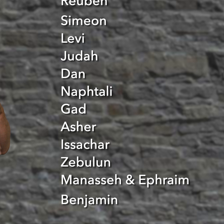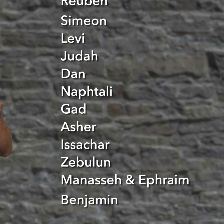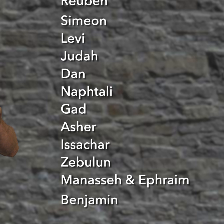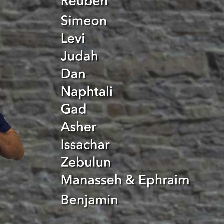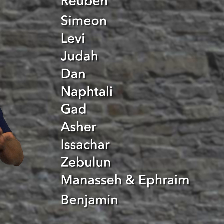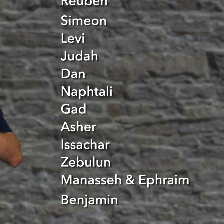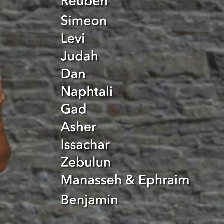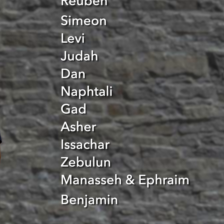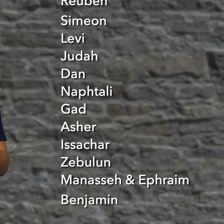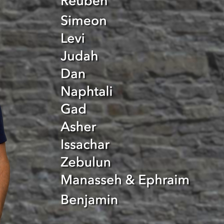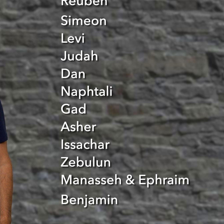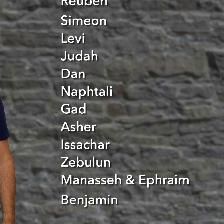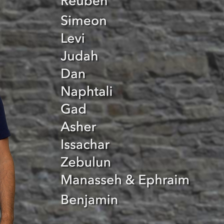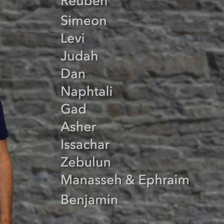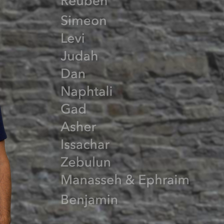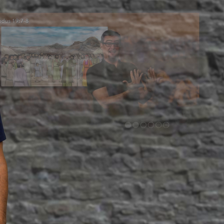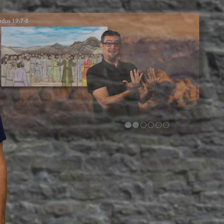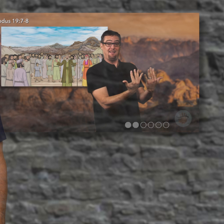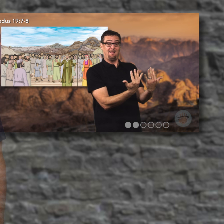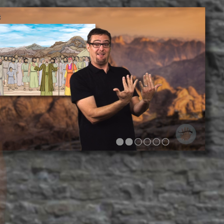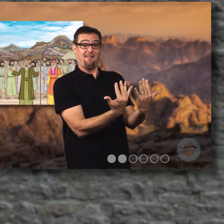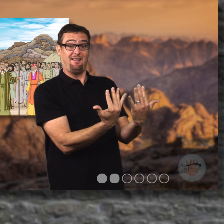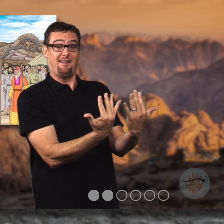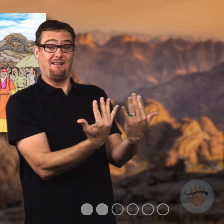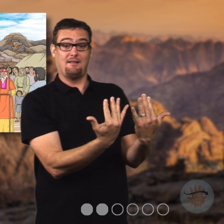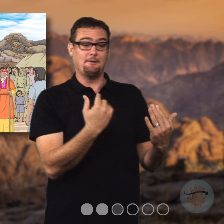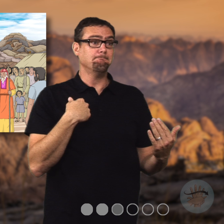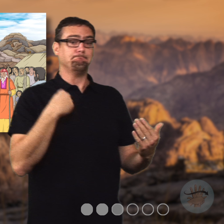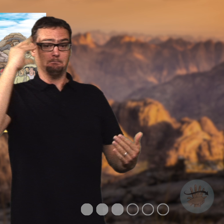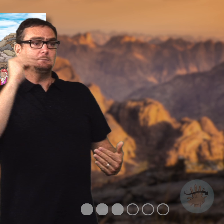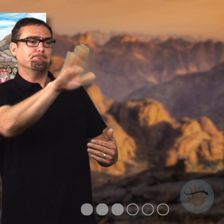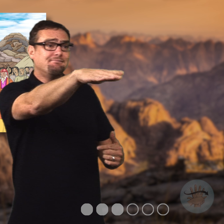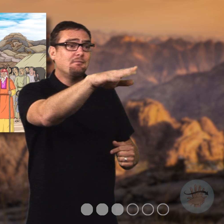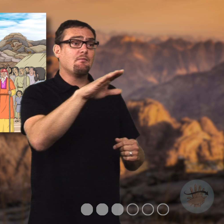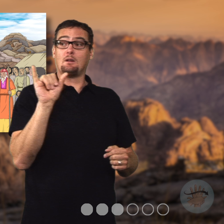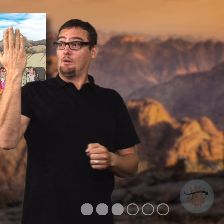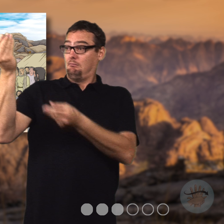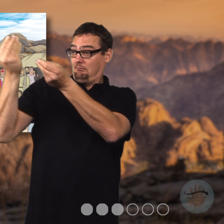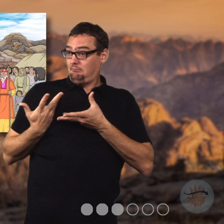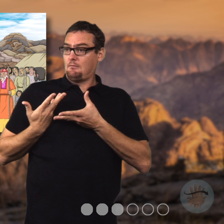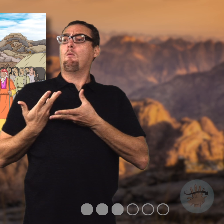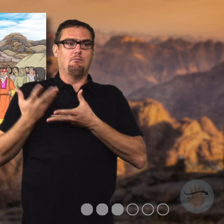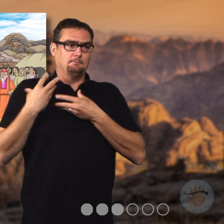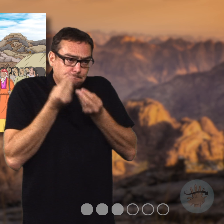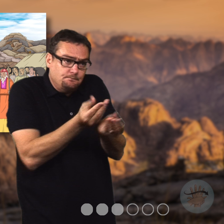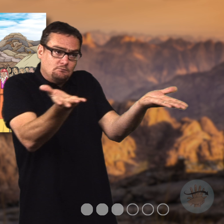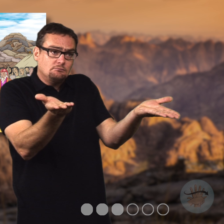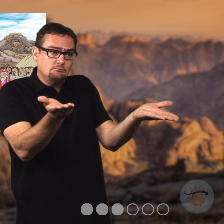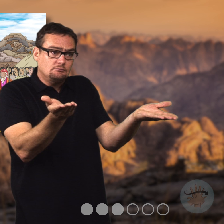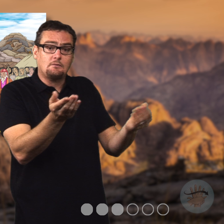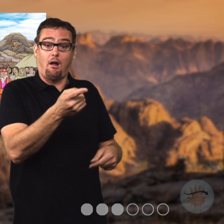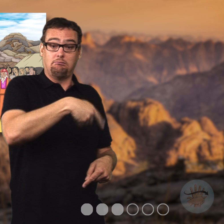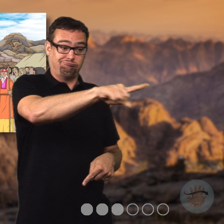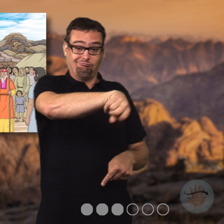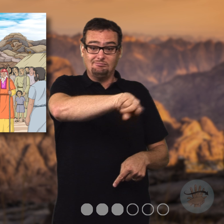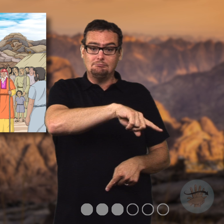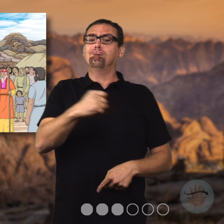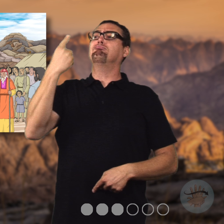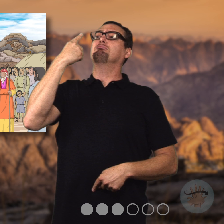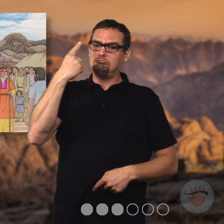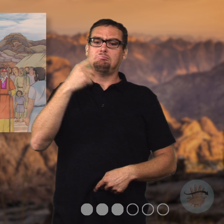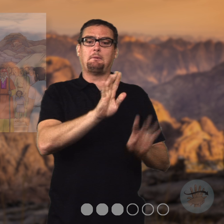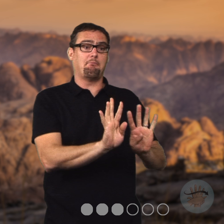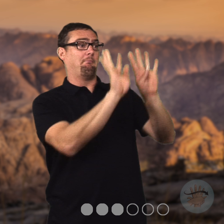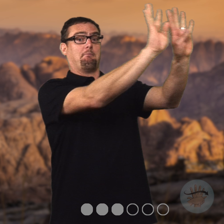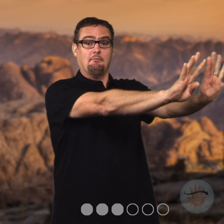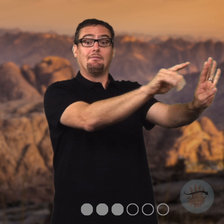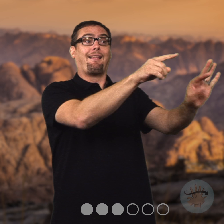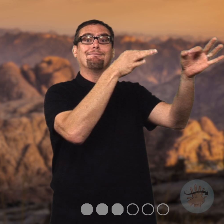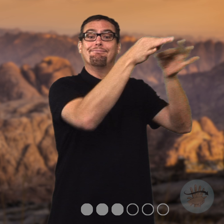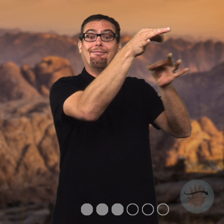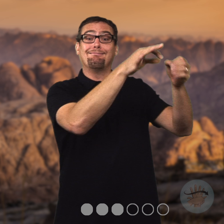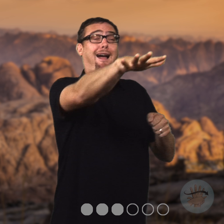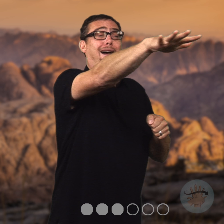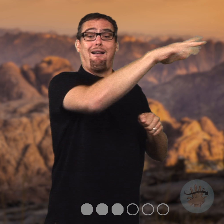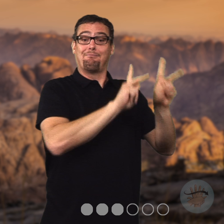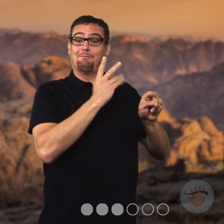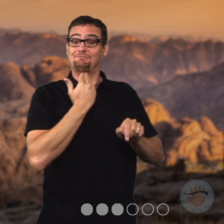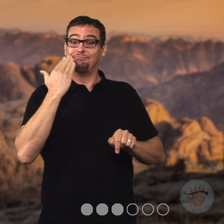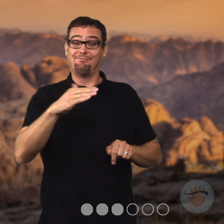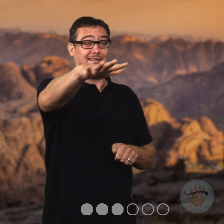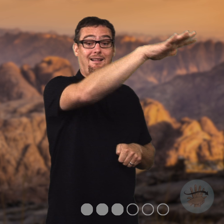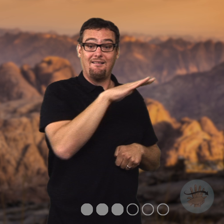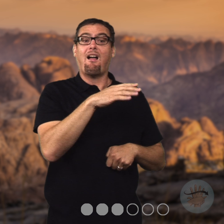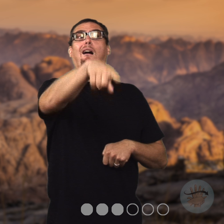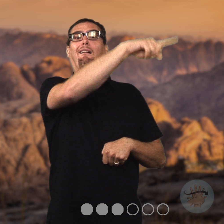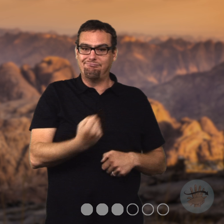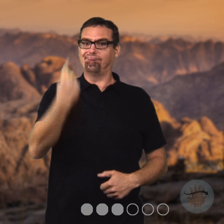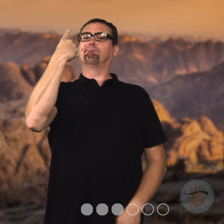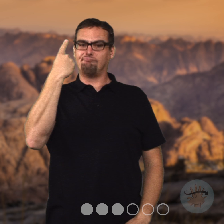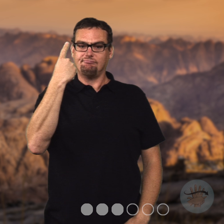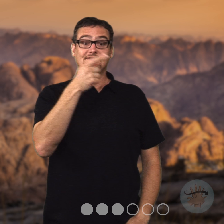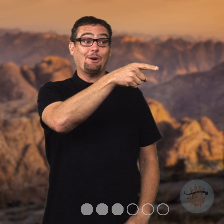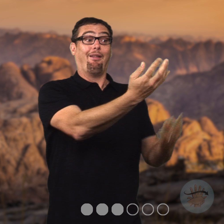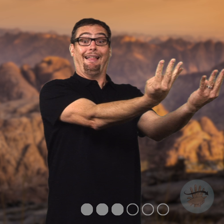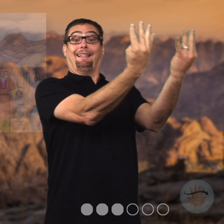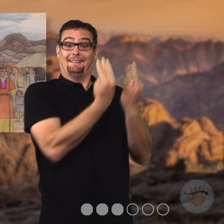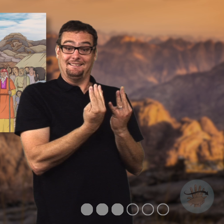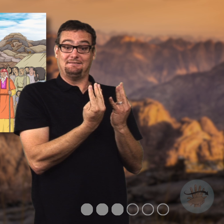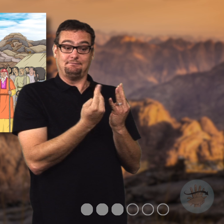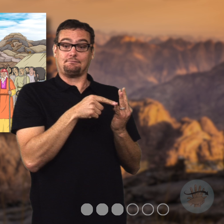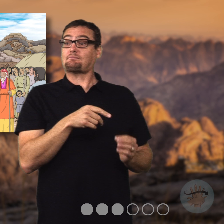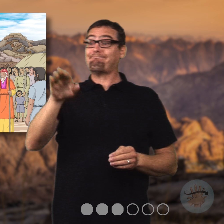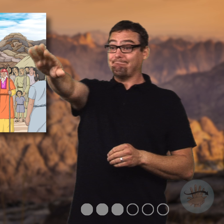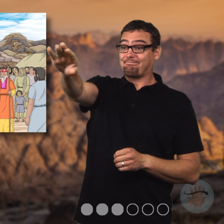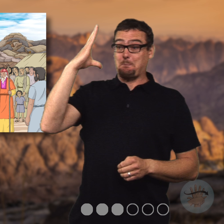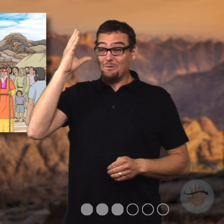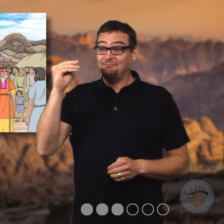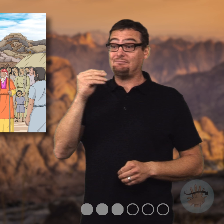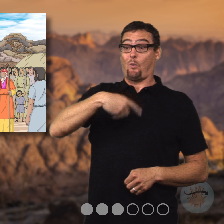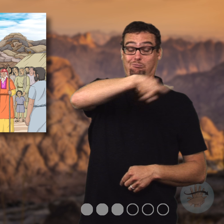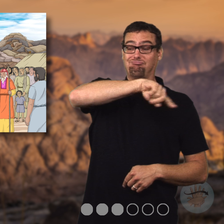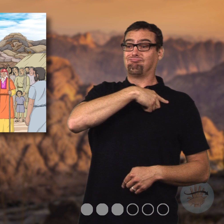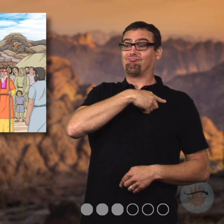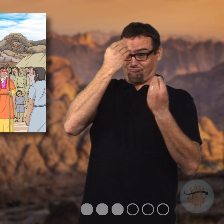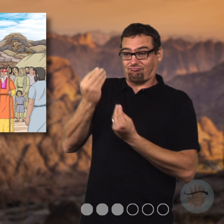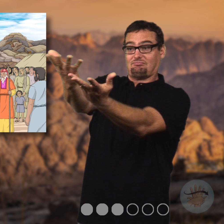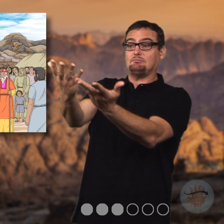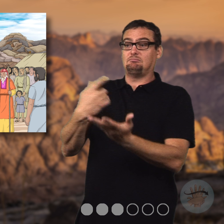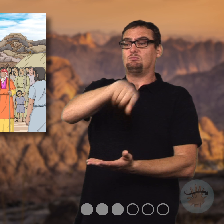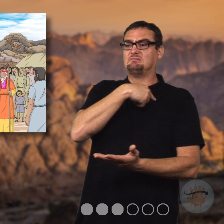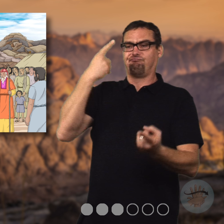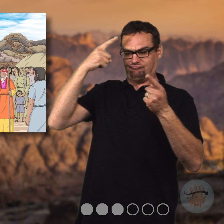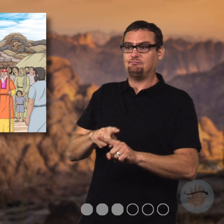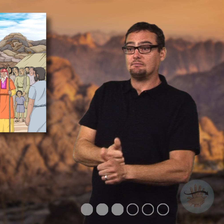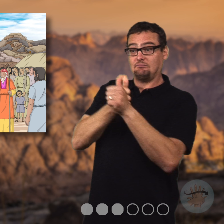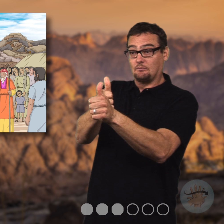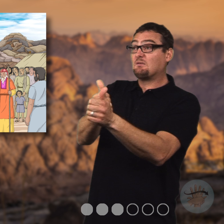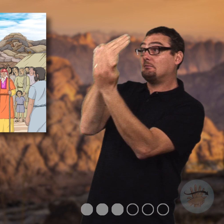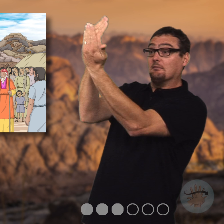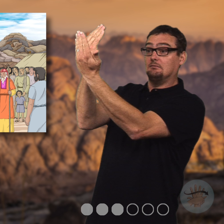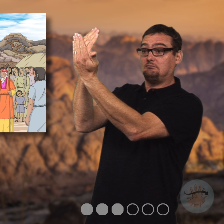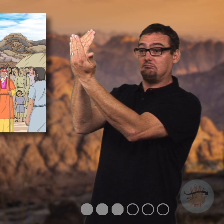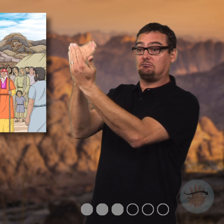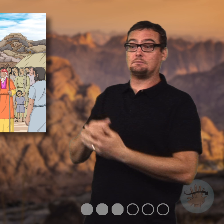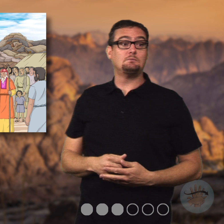And all the people answered together, “We will do everything that the LORD has spoken.”